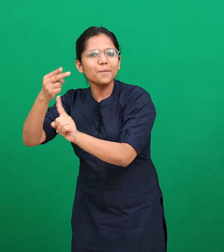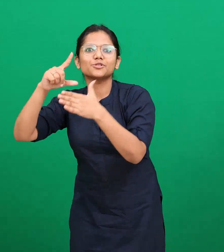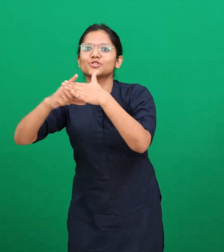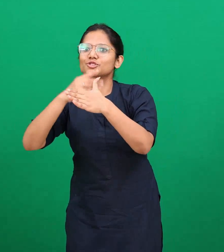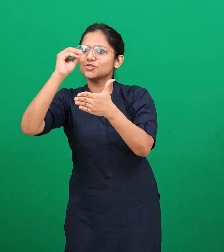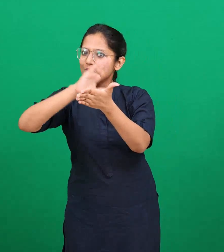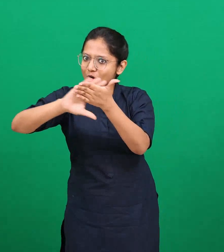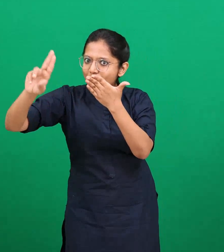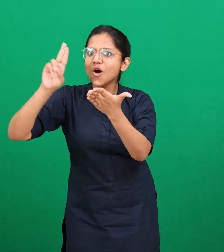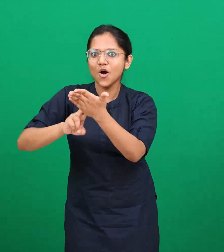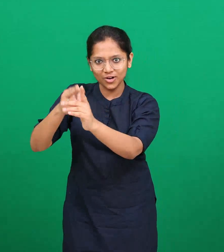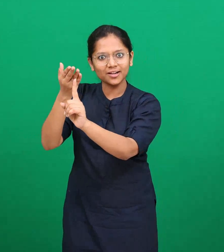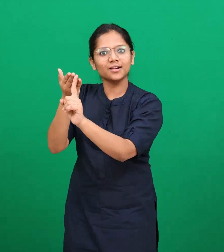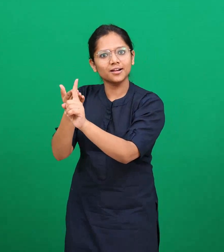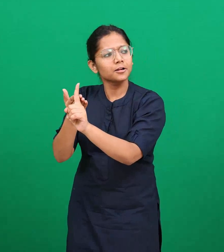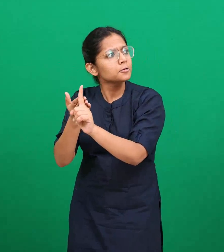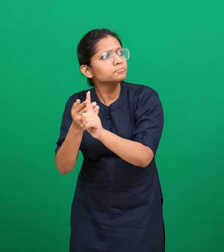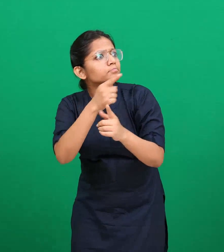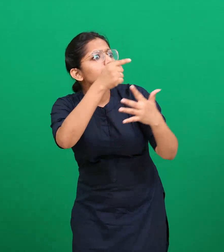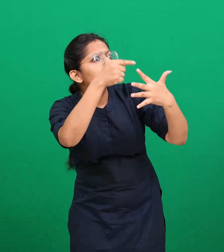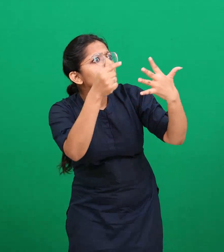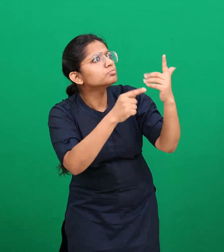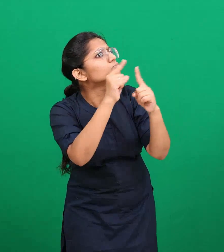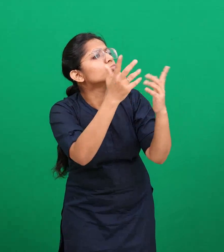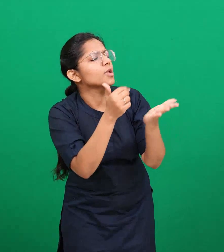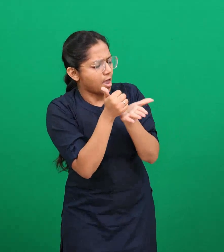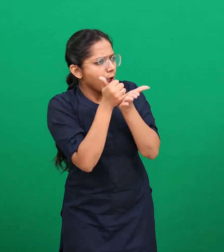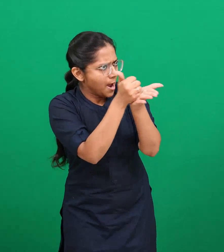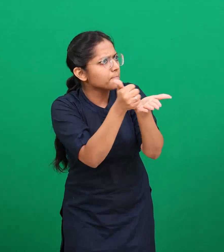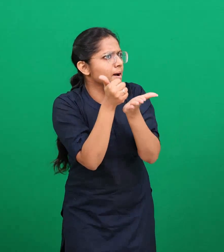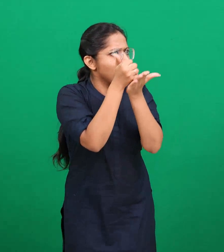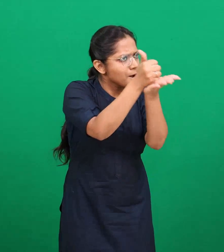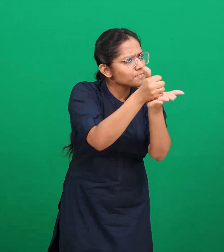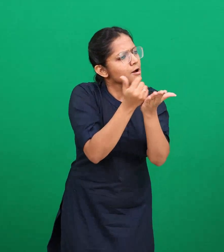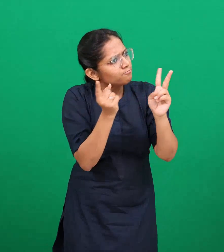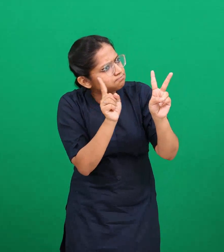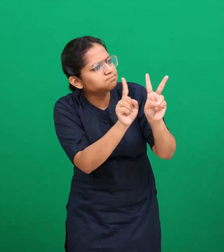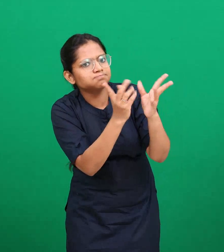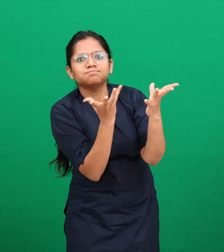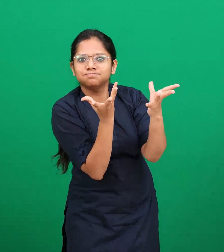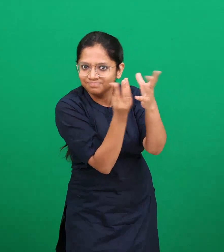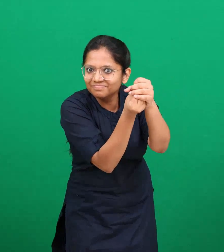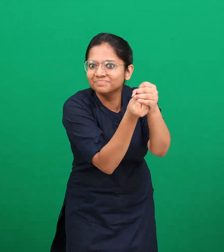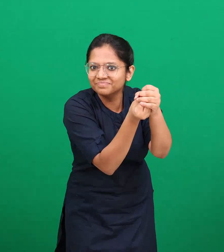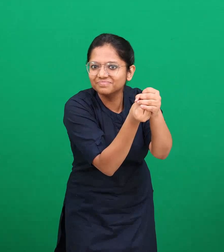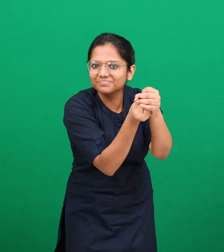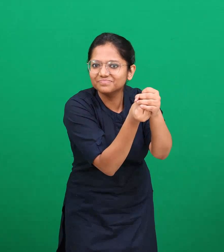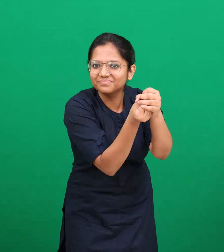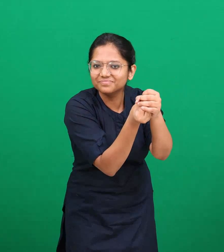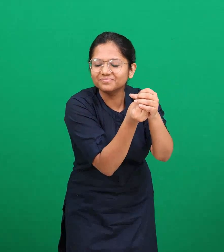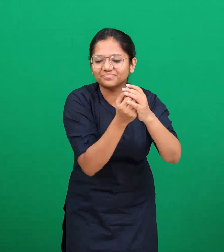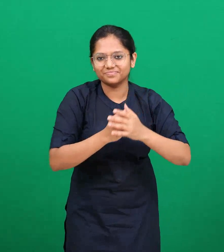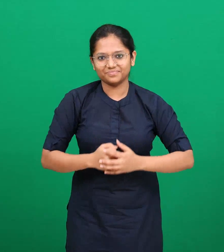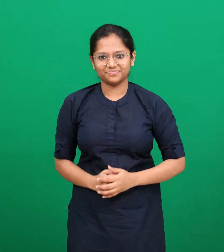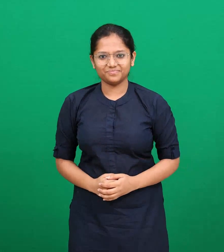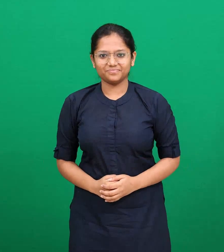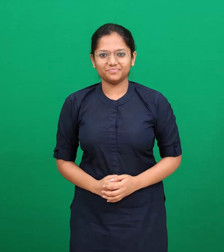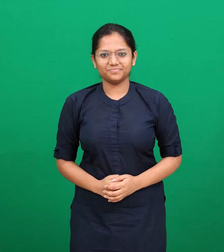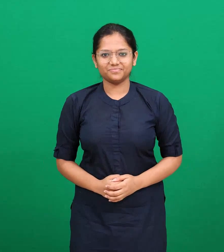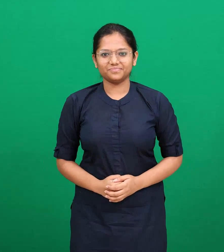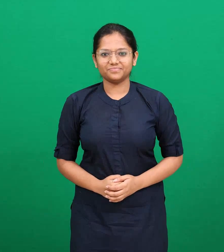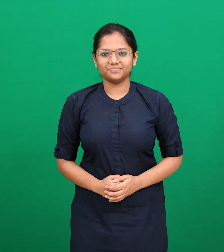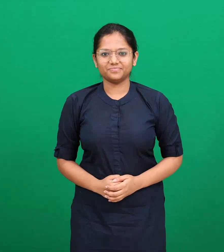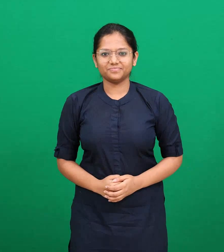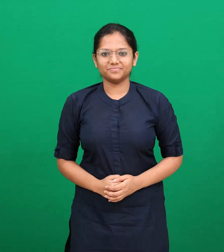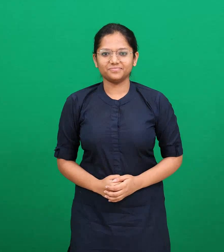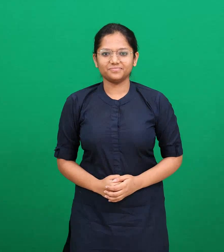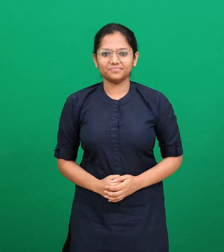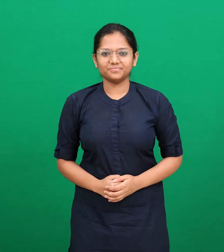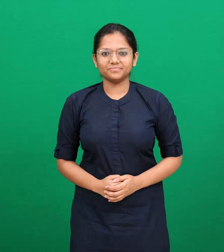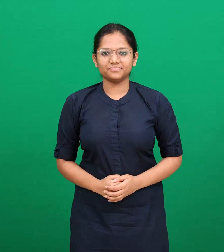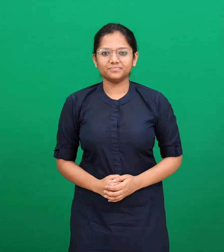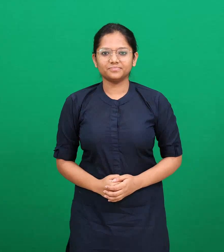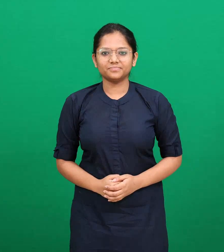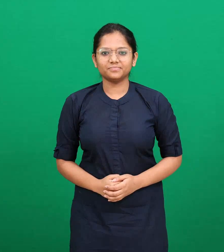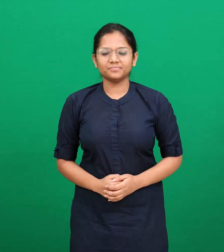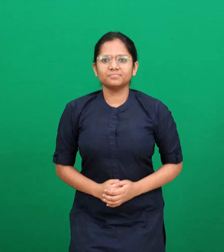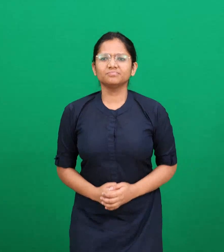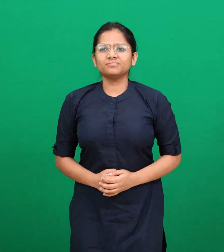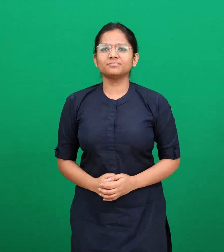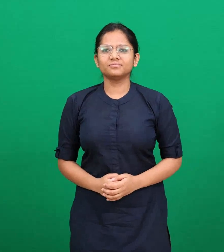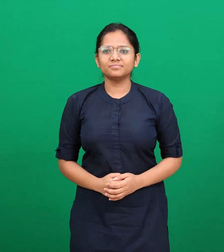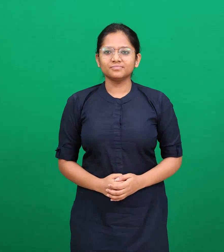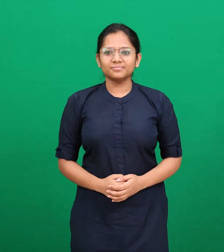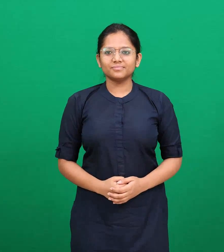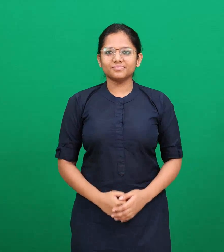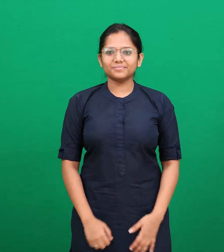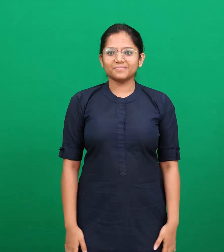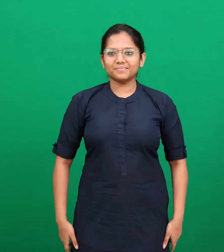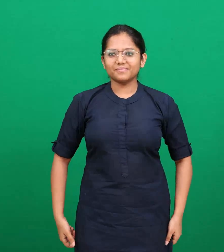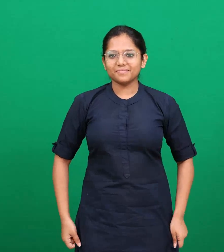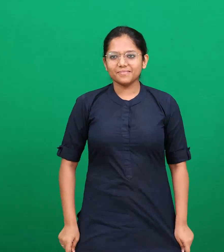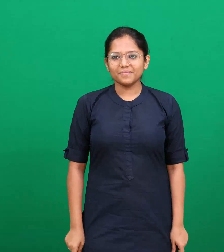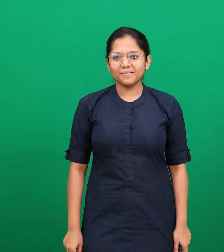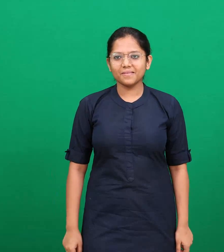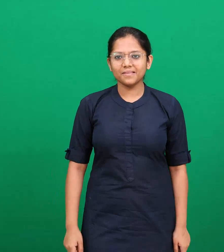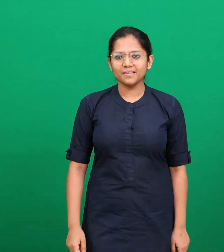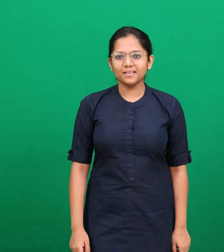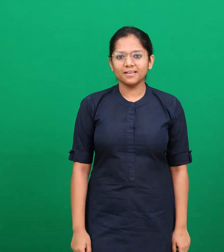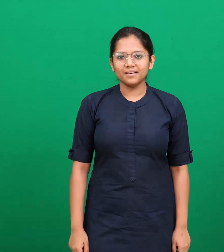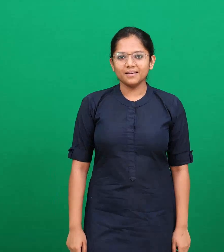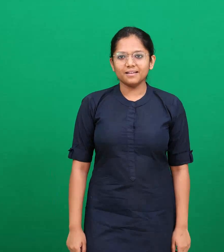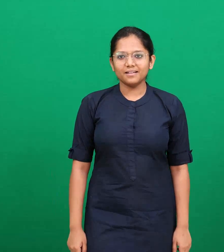And John was with them as their helper.